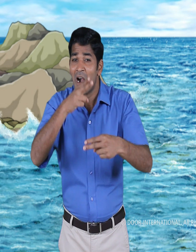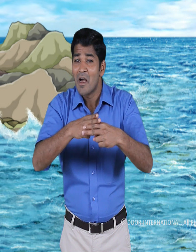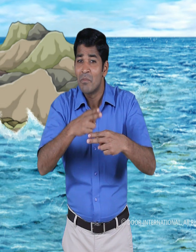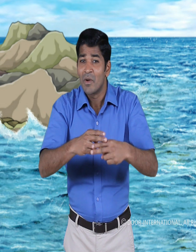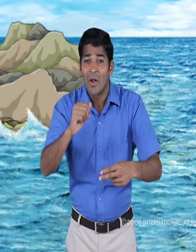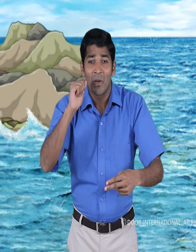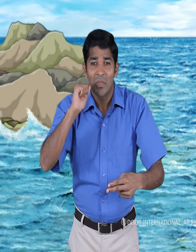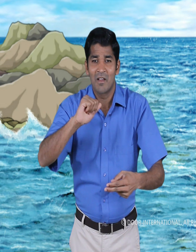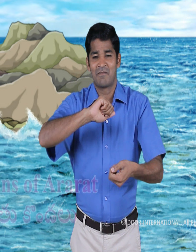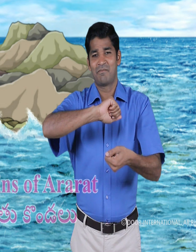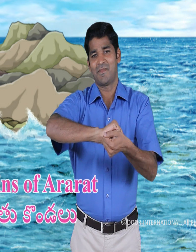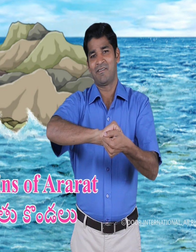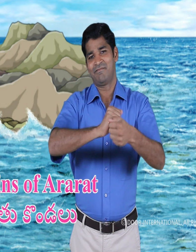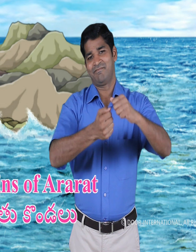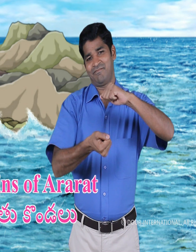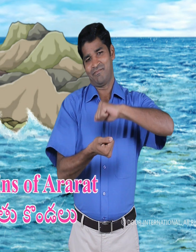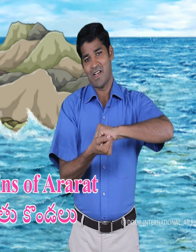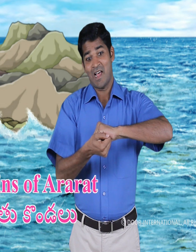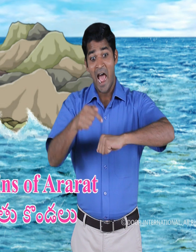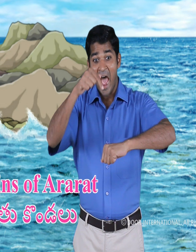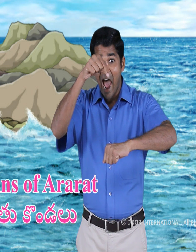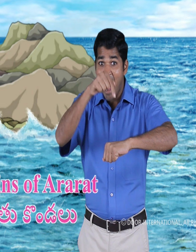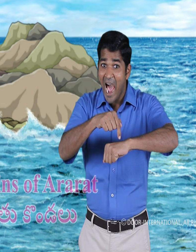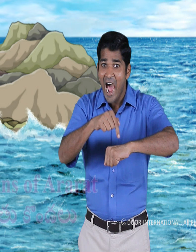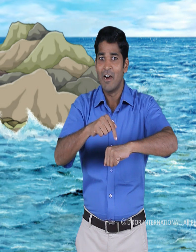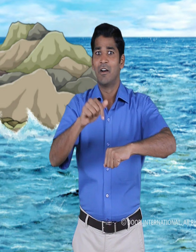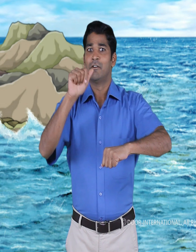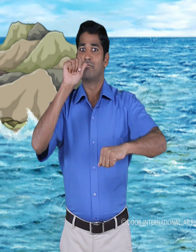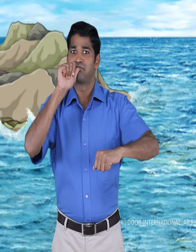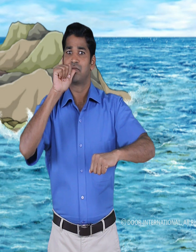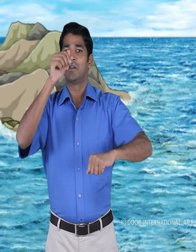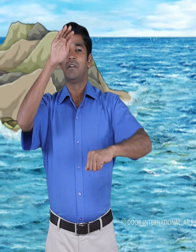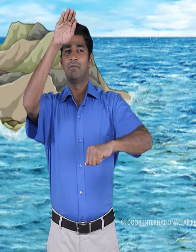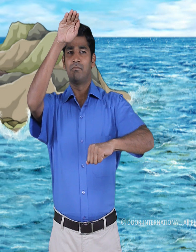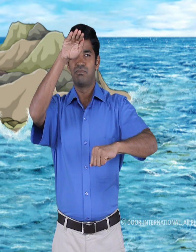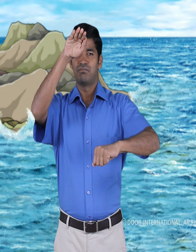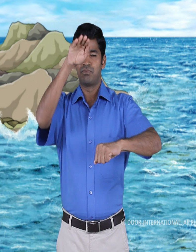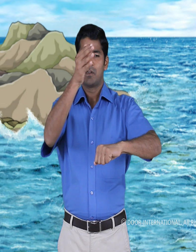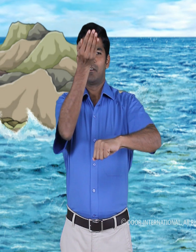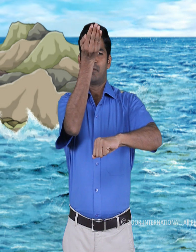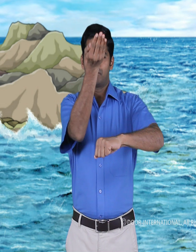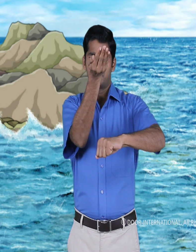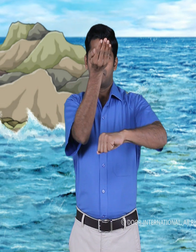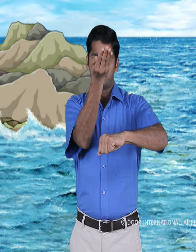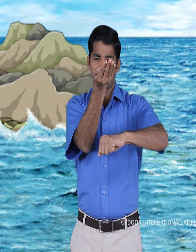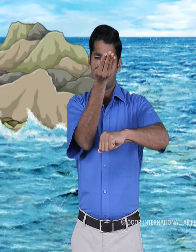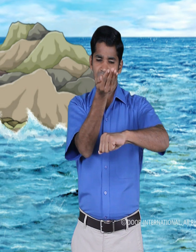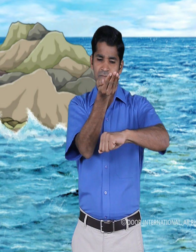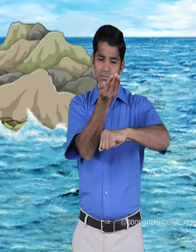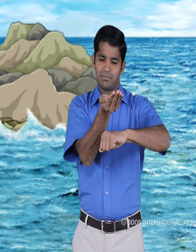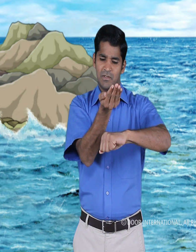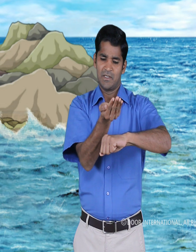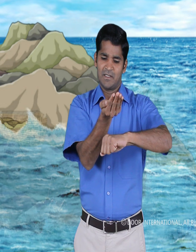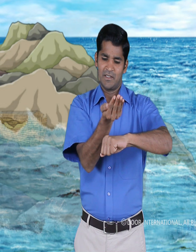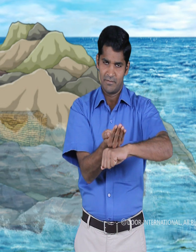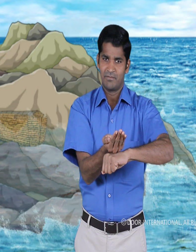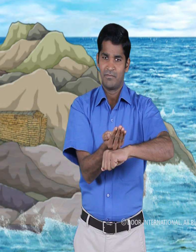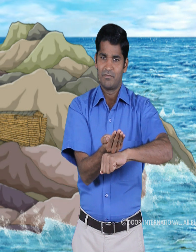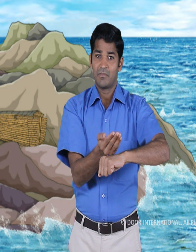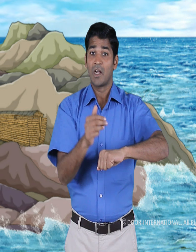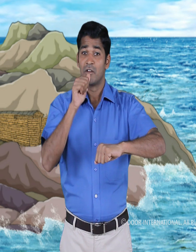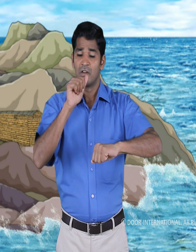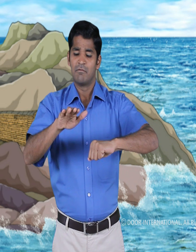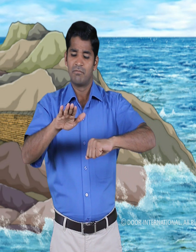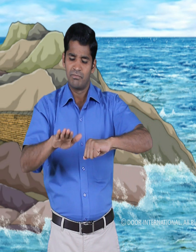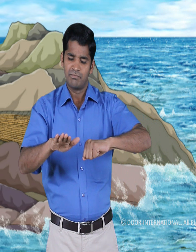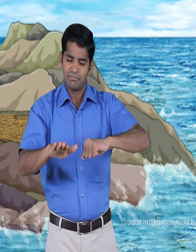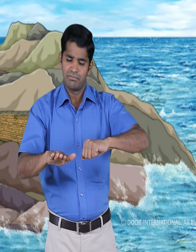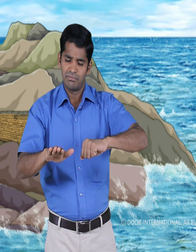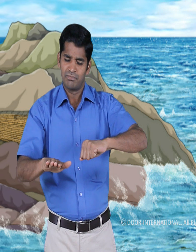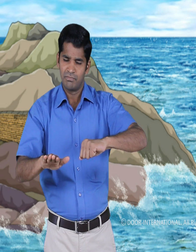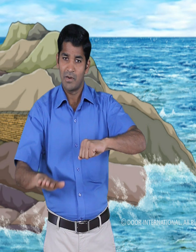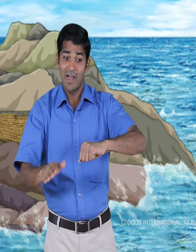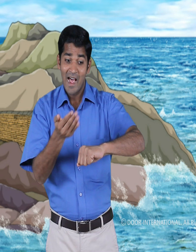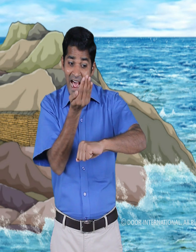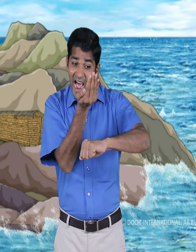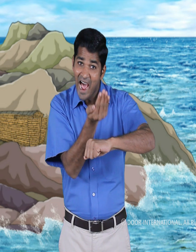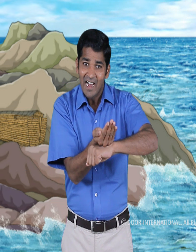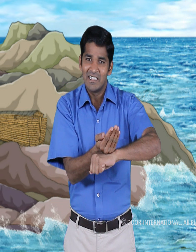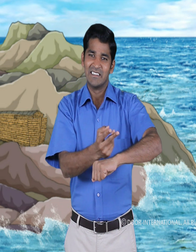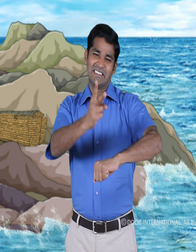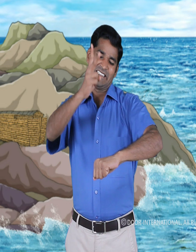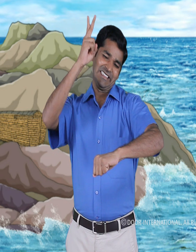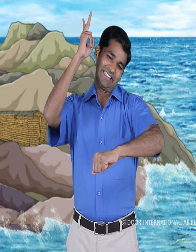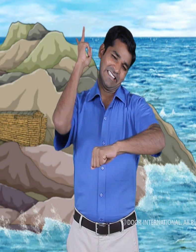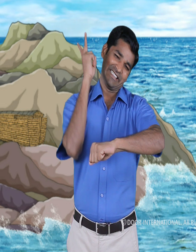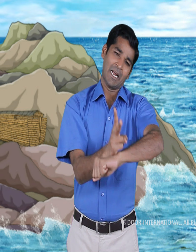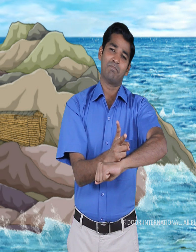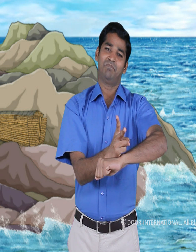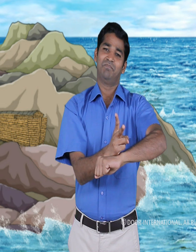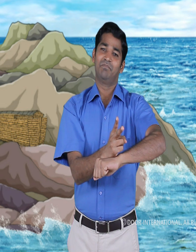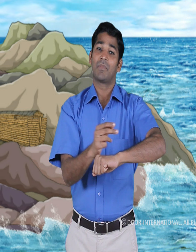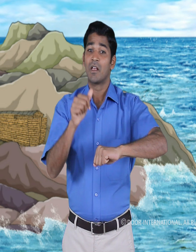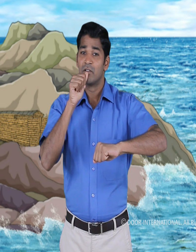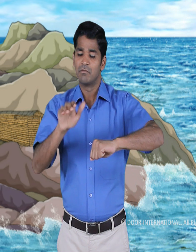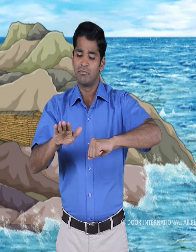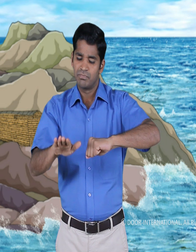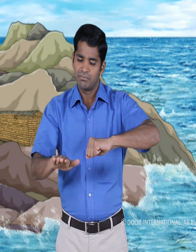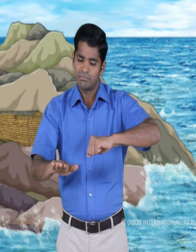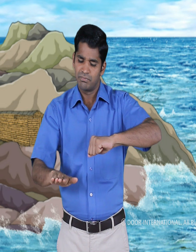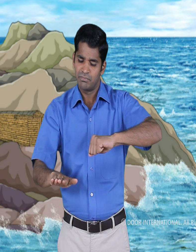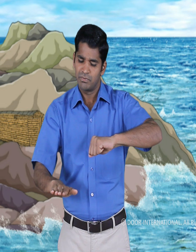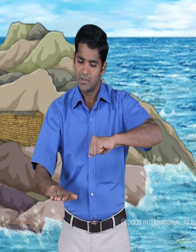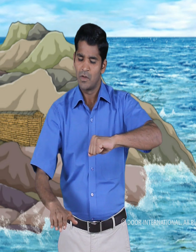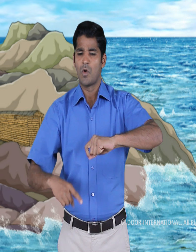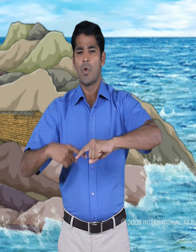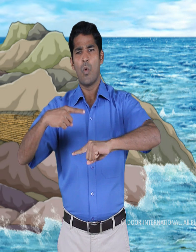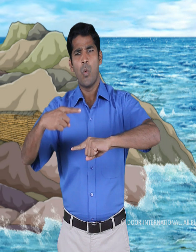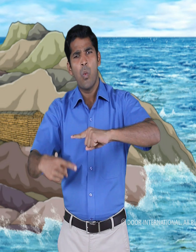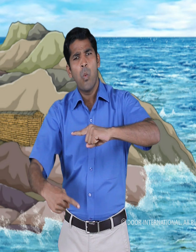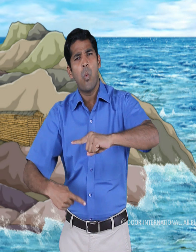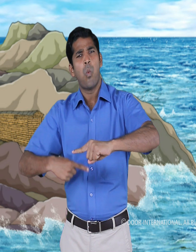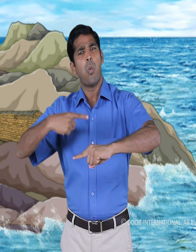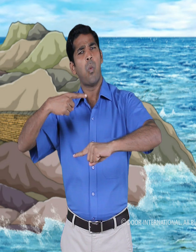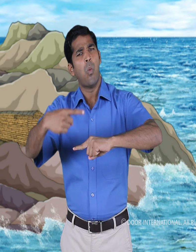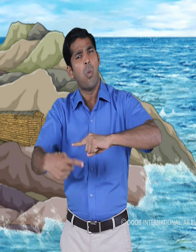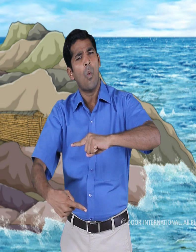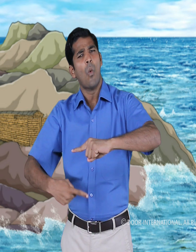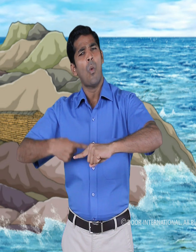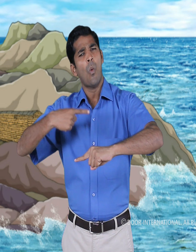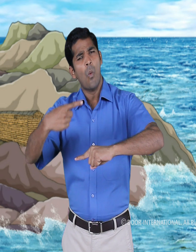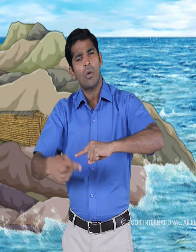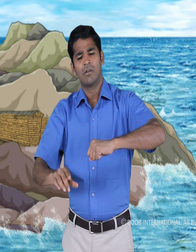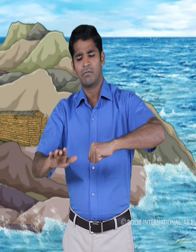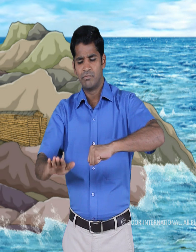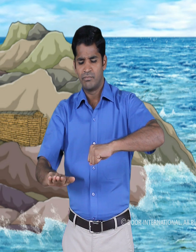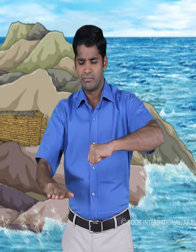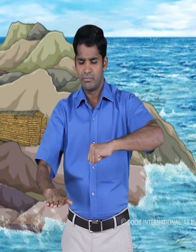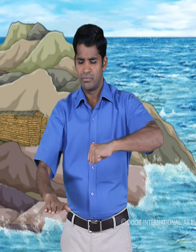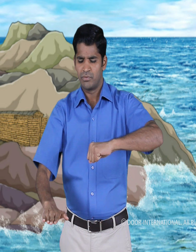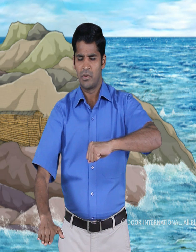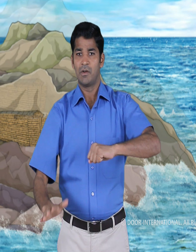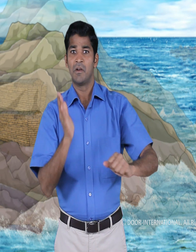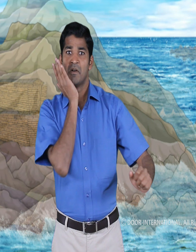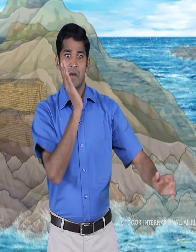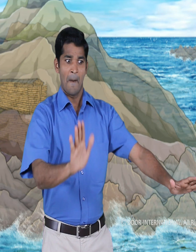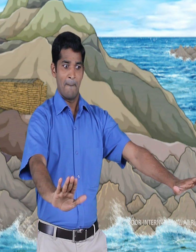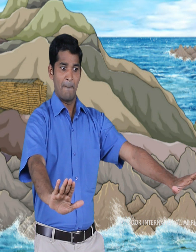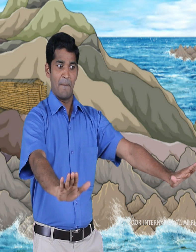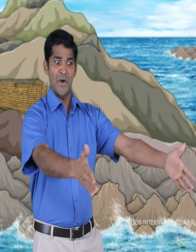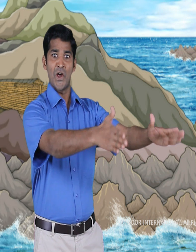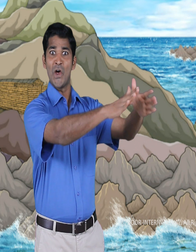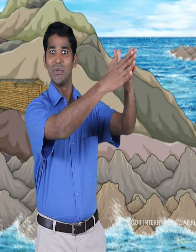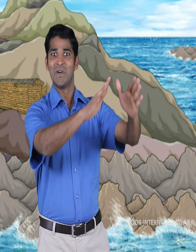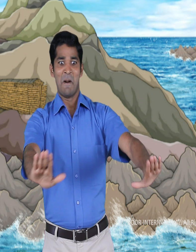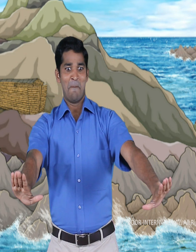On the seventeenth day of the seventh month, the ark came to rest on the mountains of Ararat.